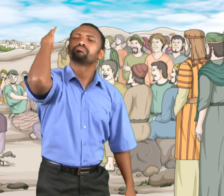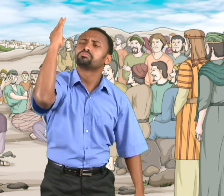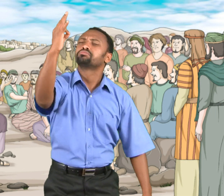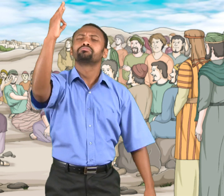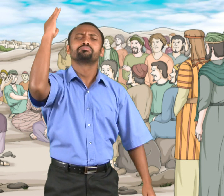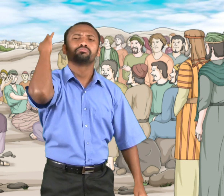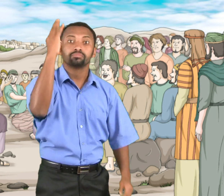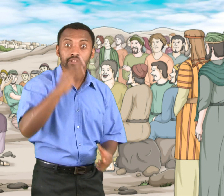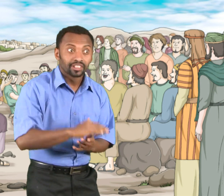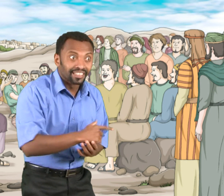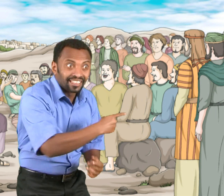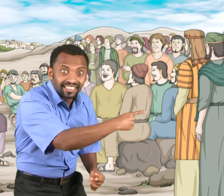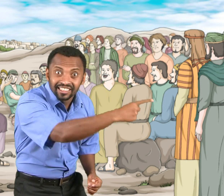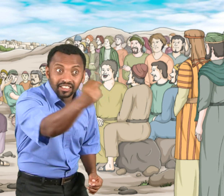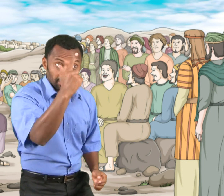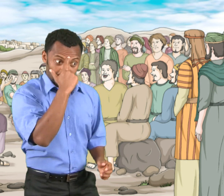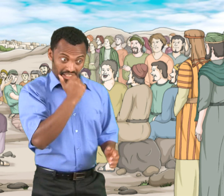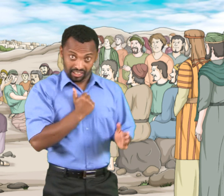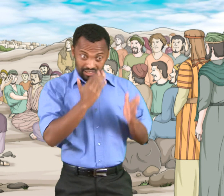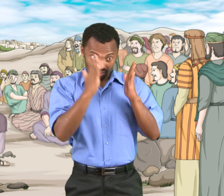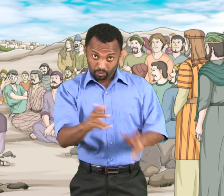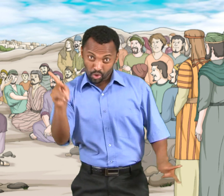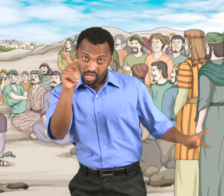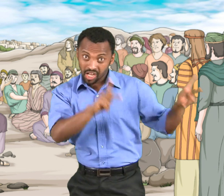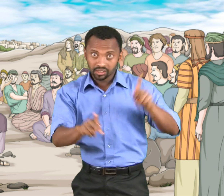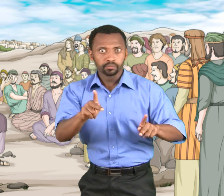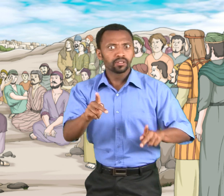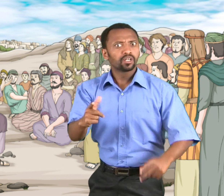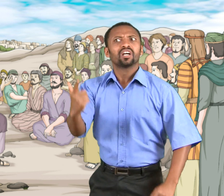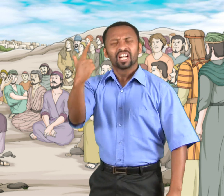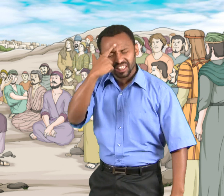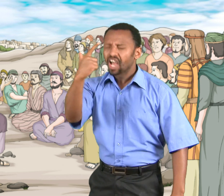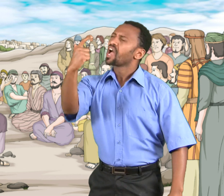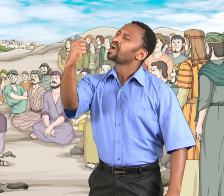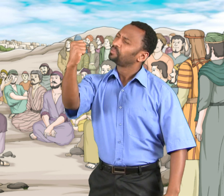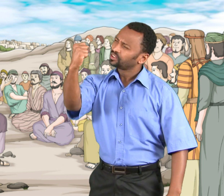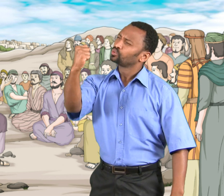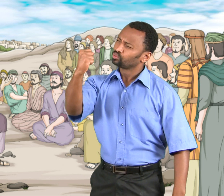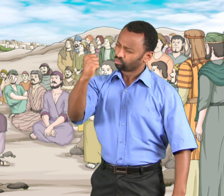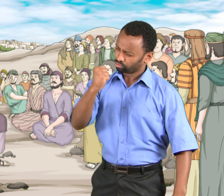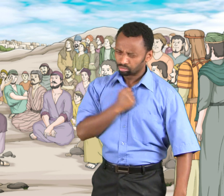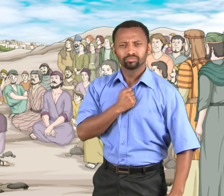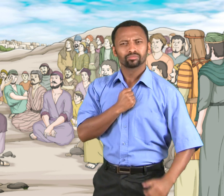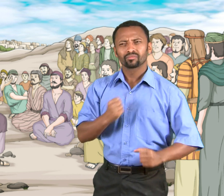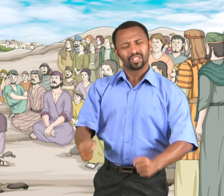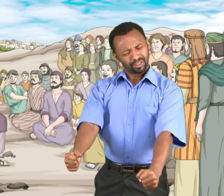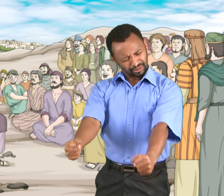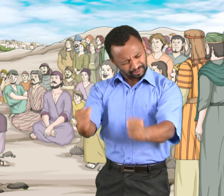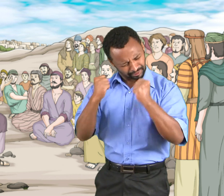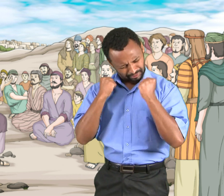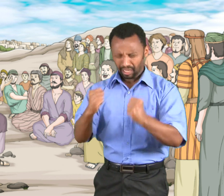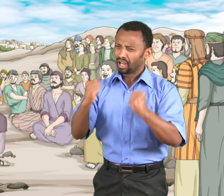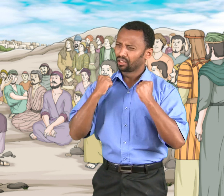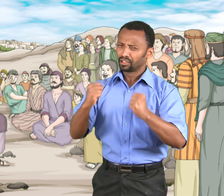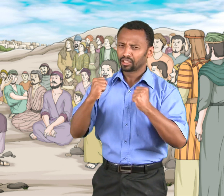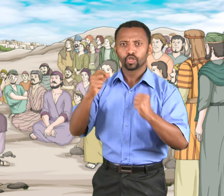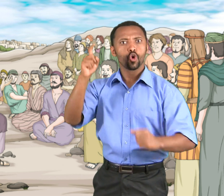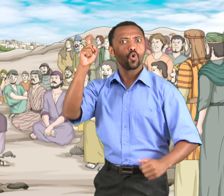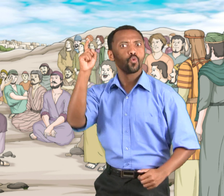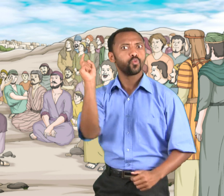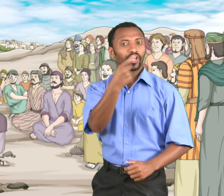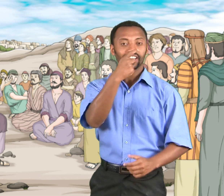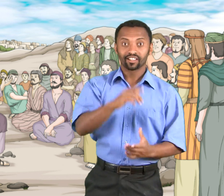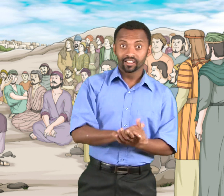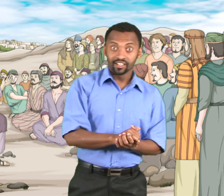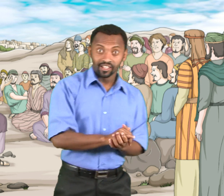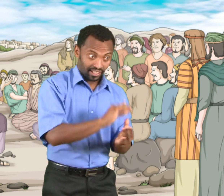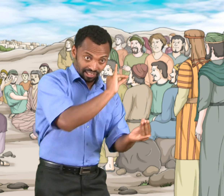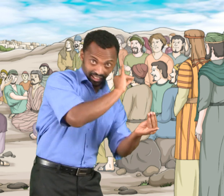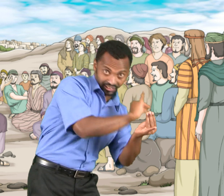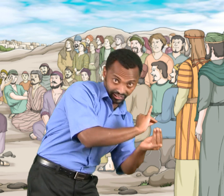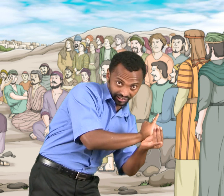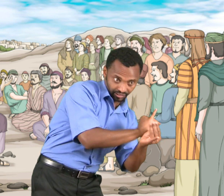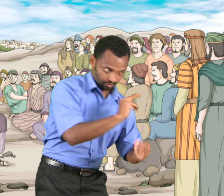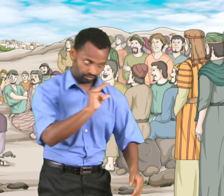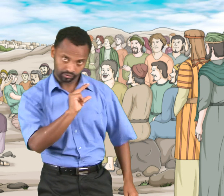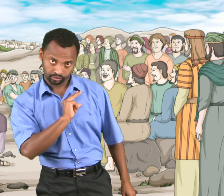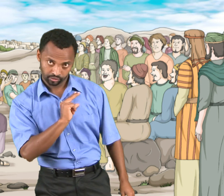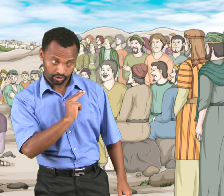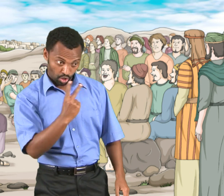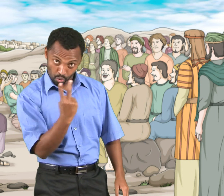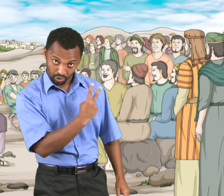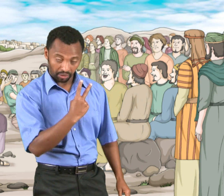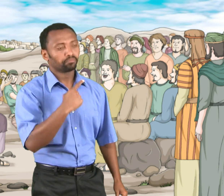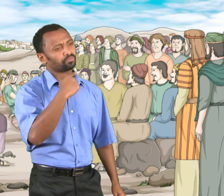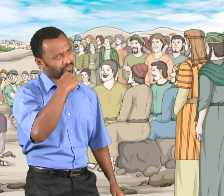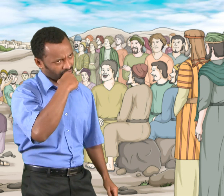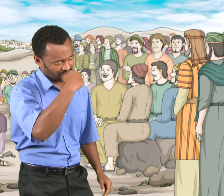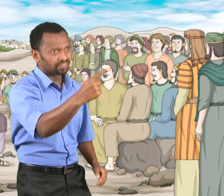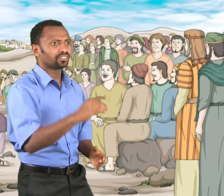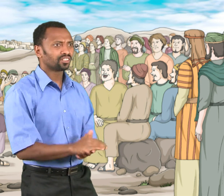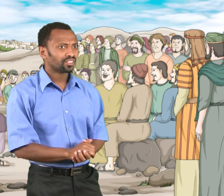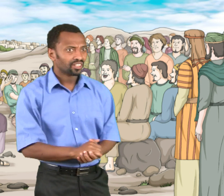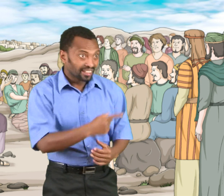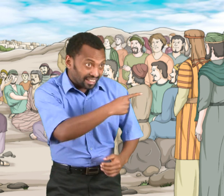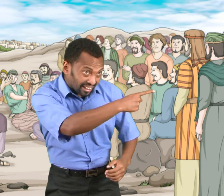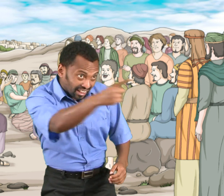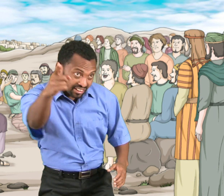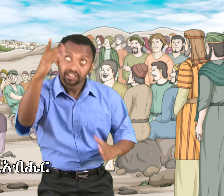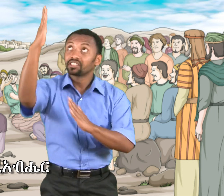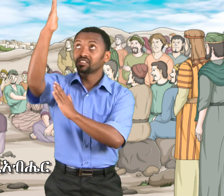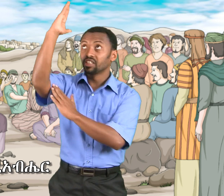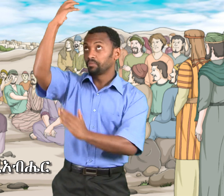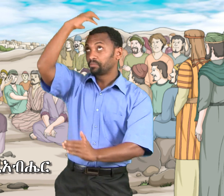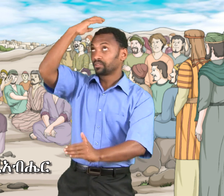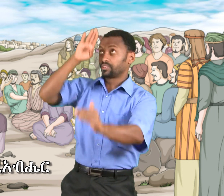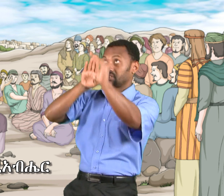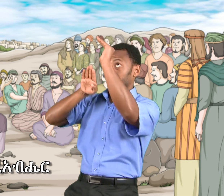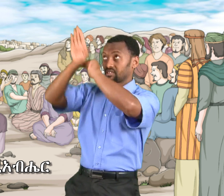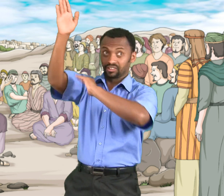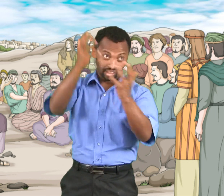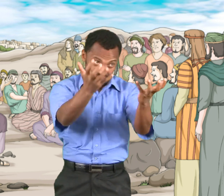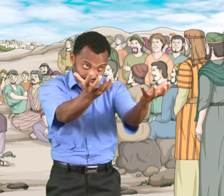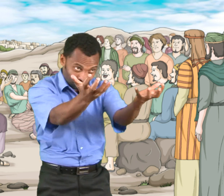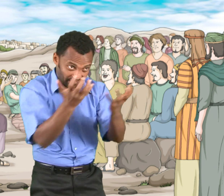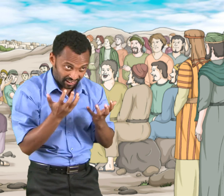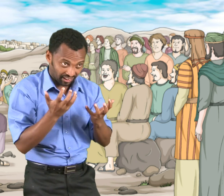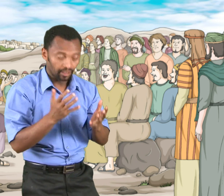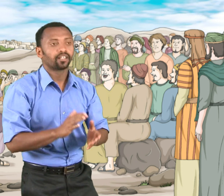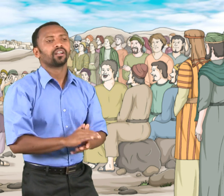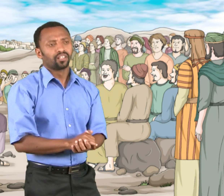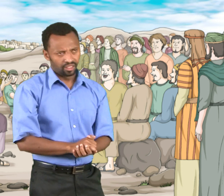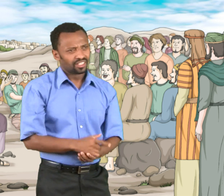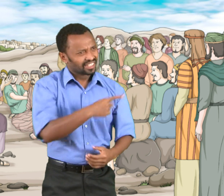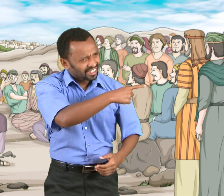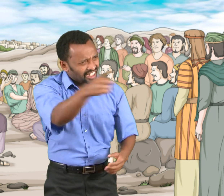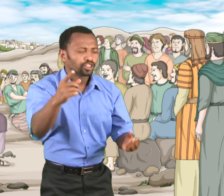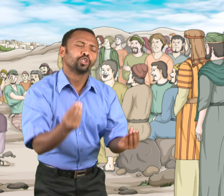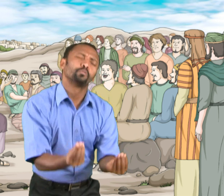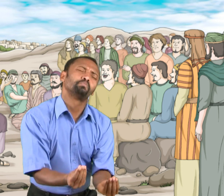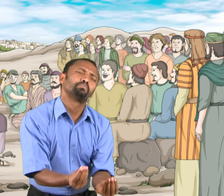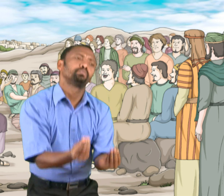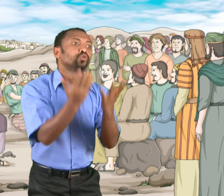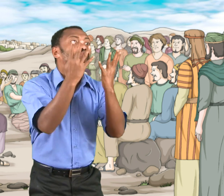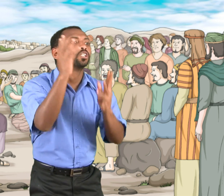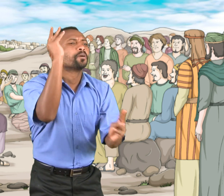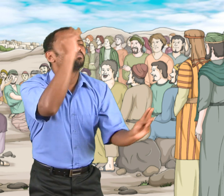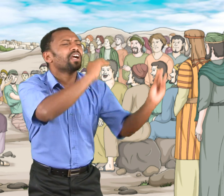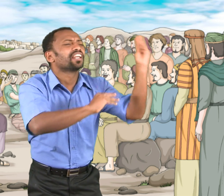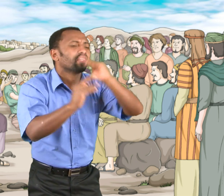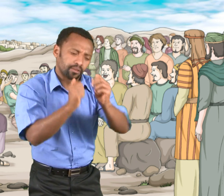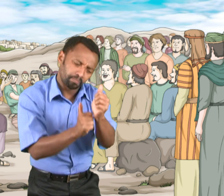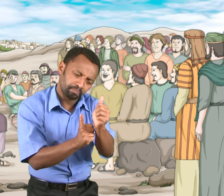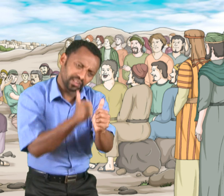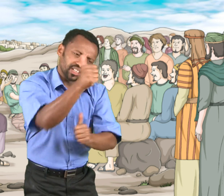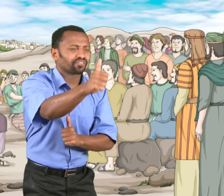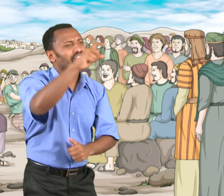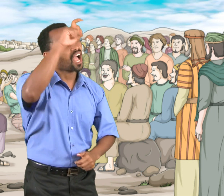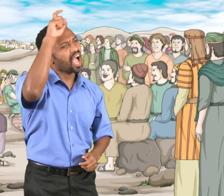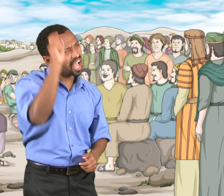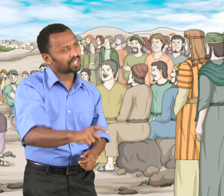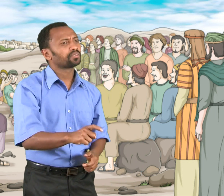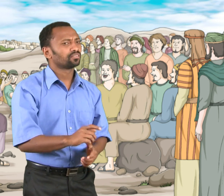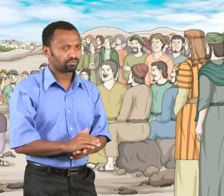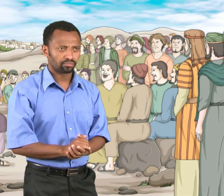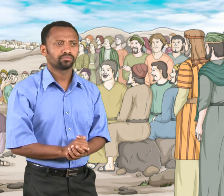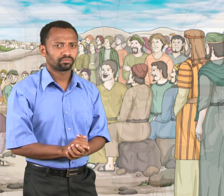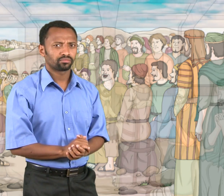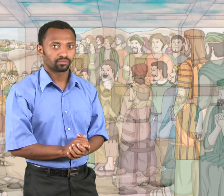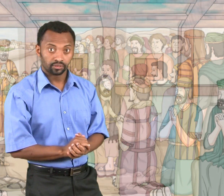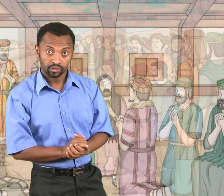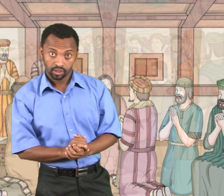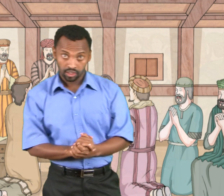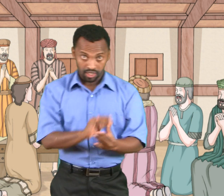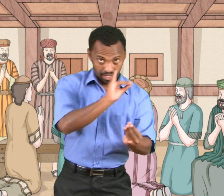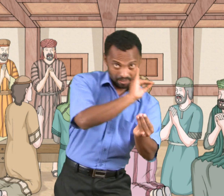“We must endure many hardships to enter the kingdom of God,” they said.